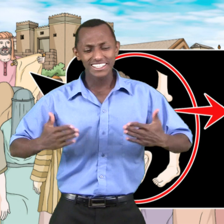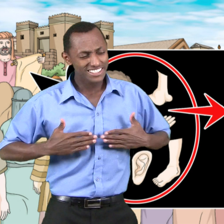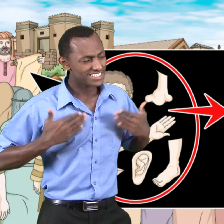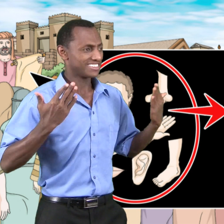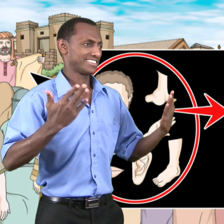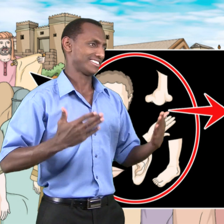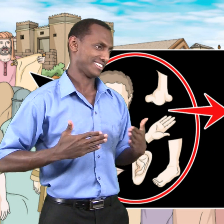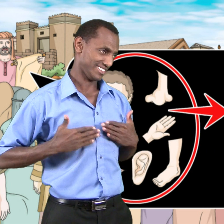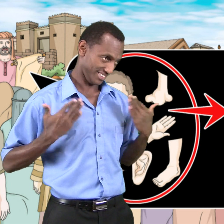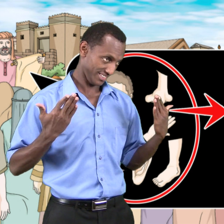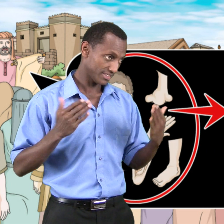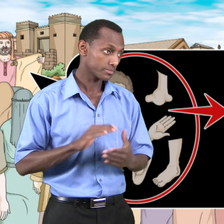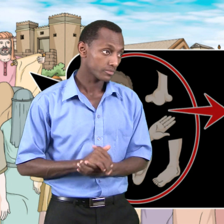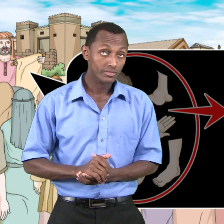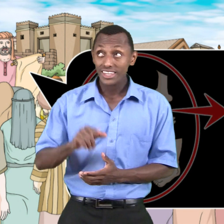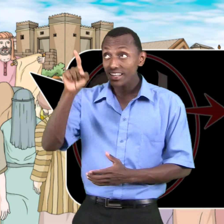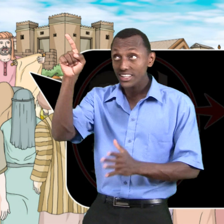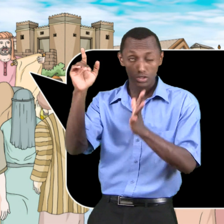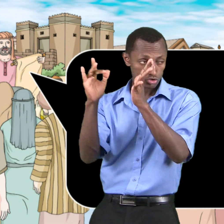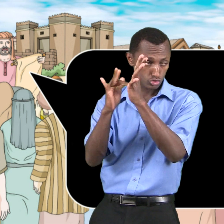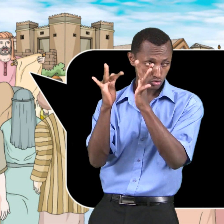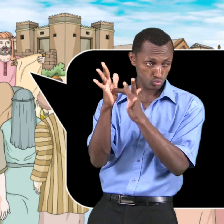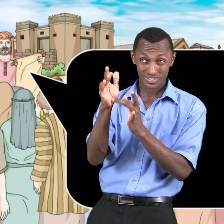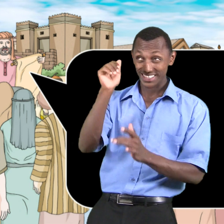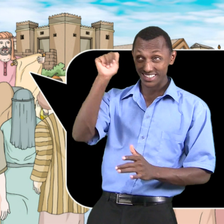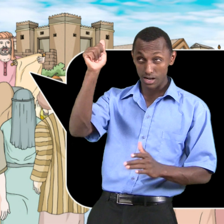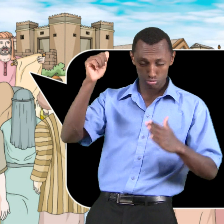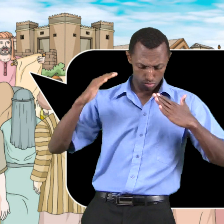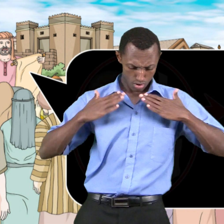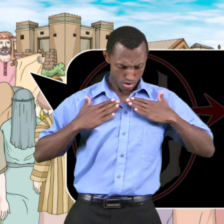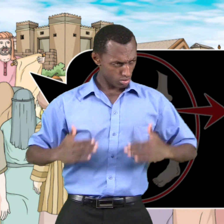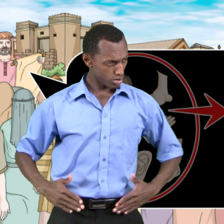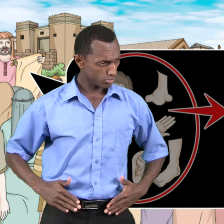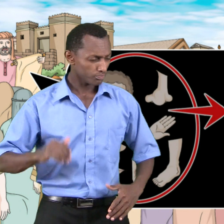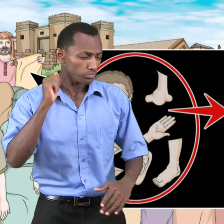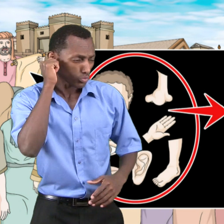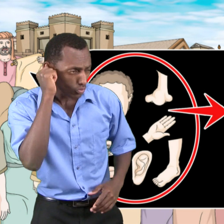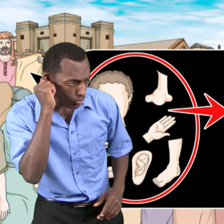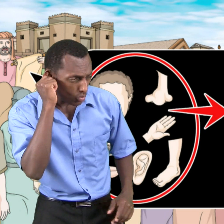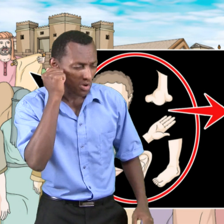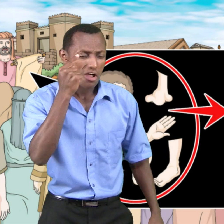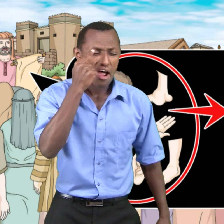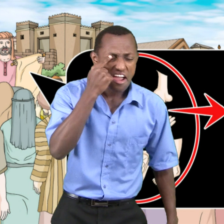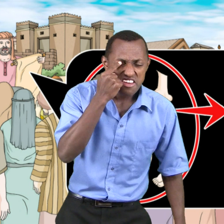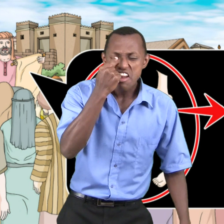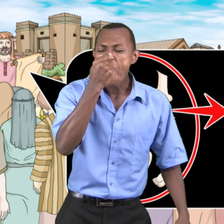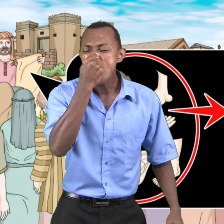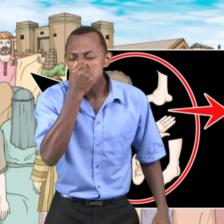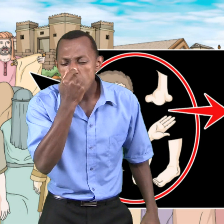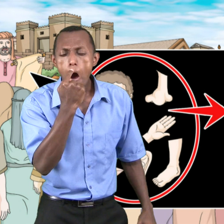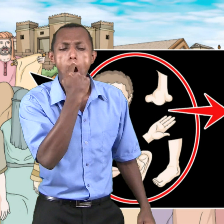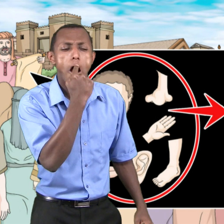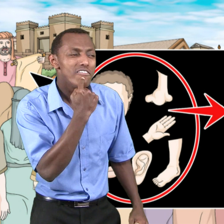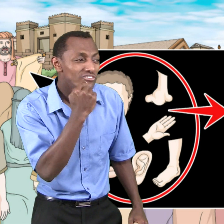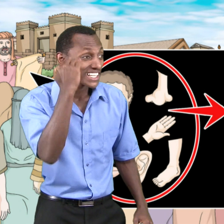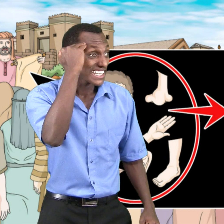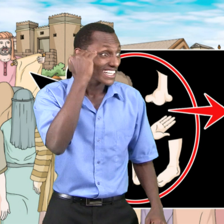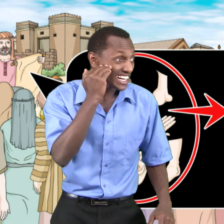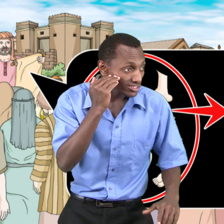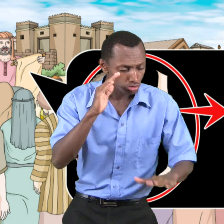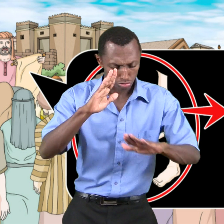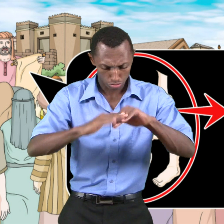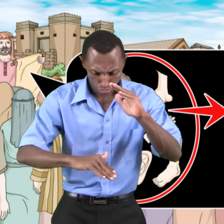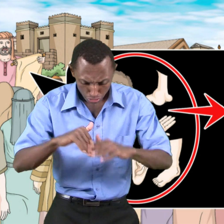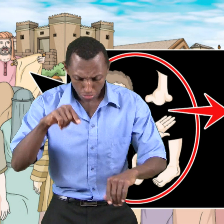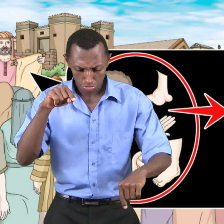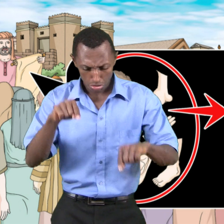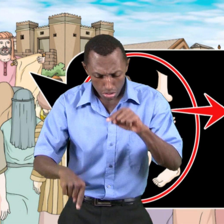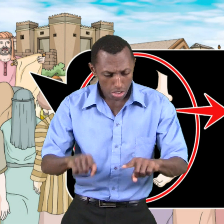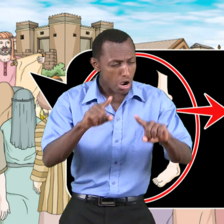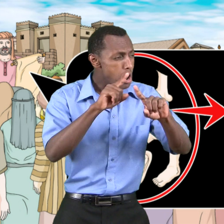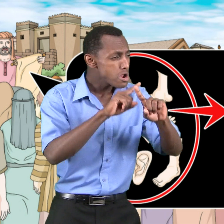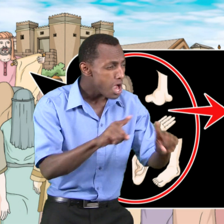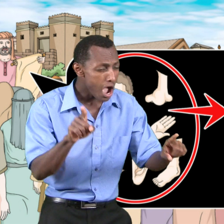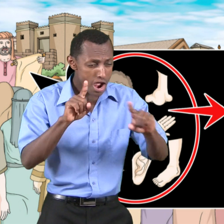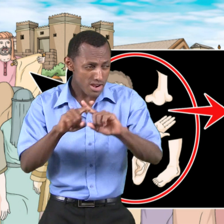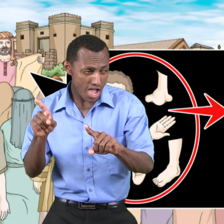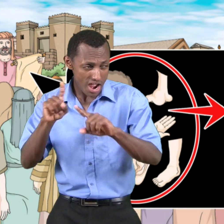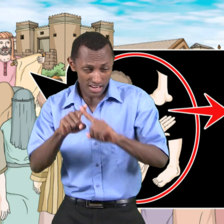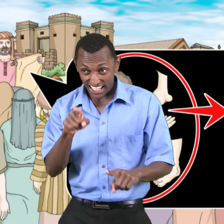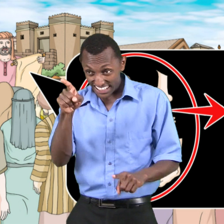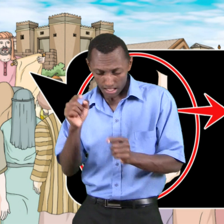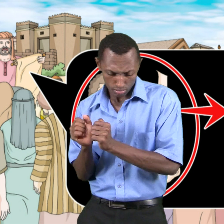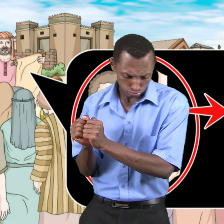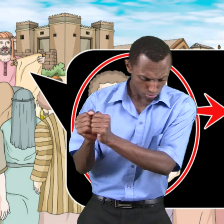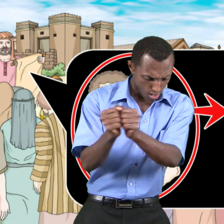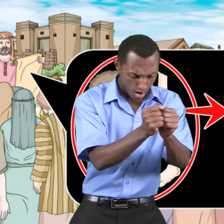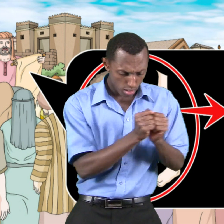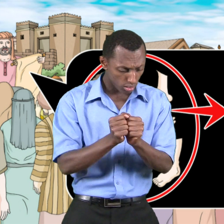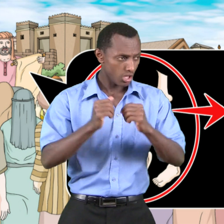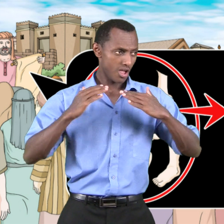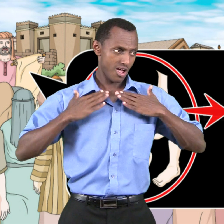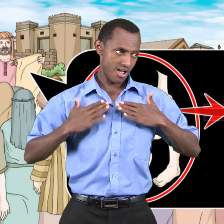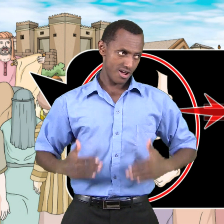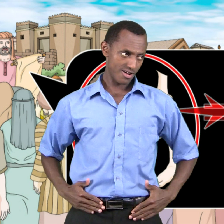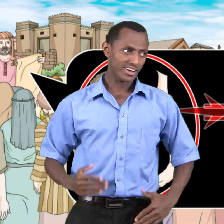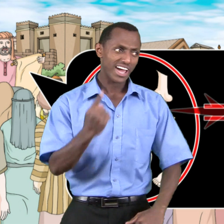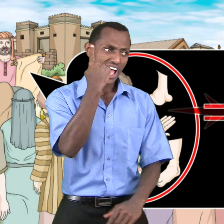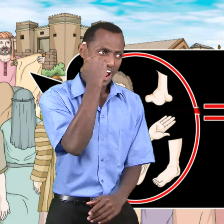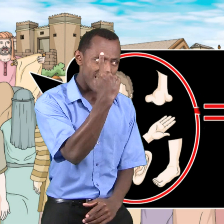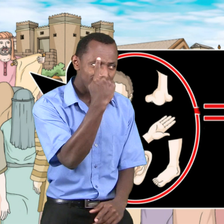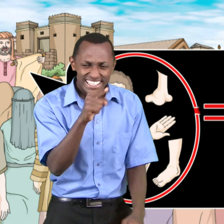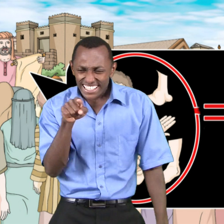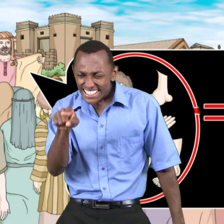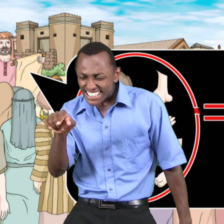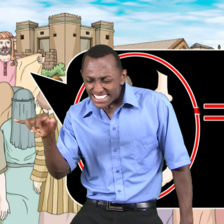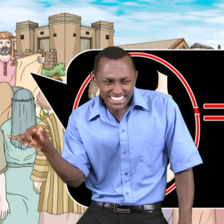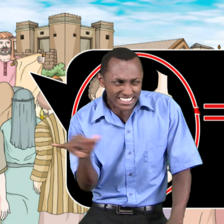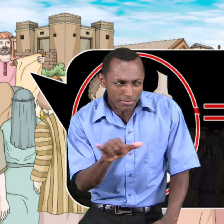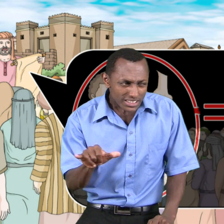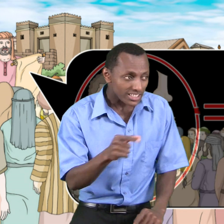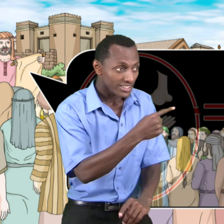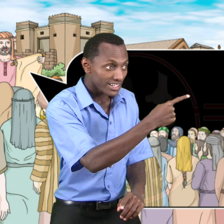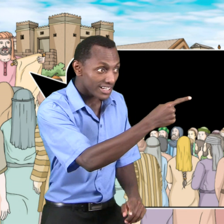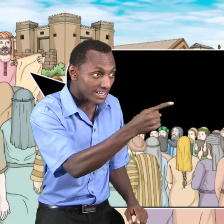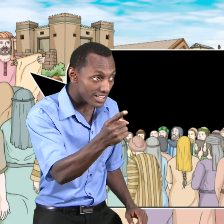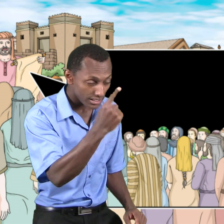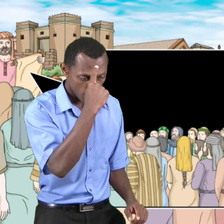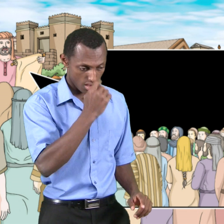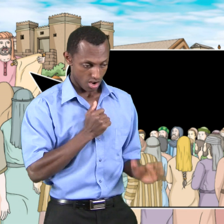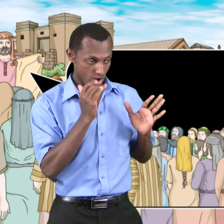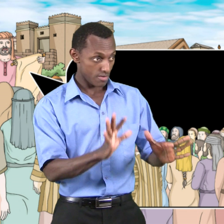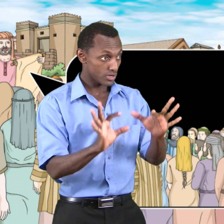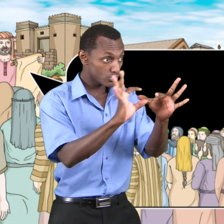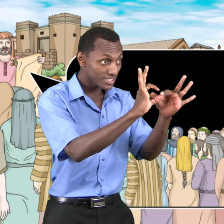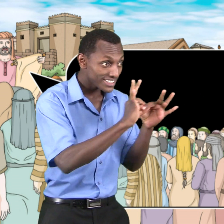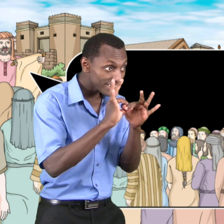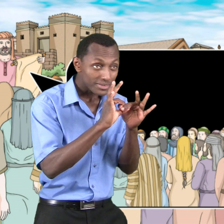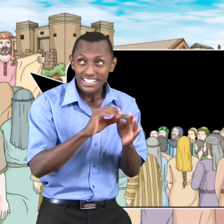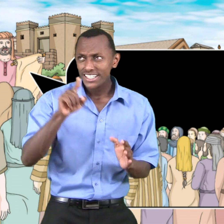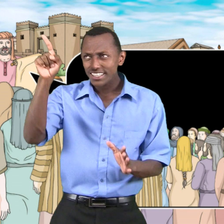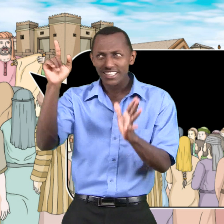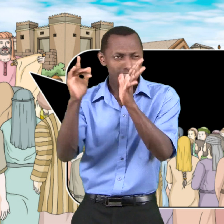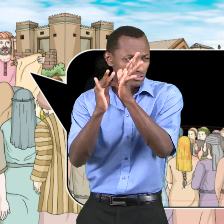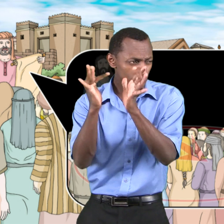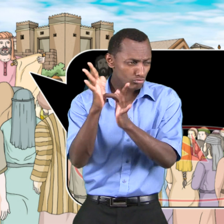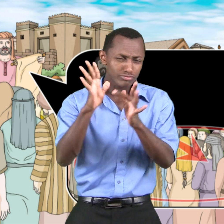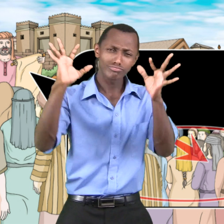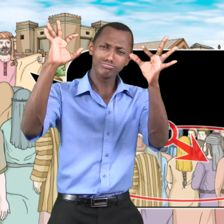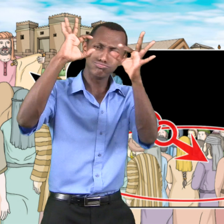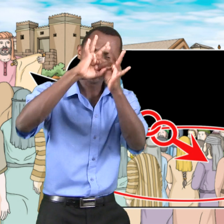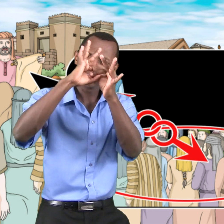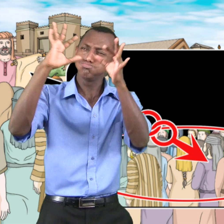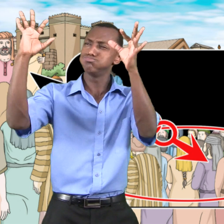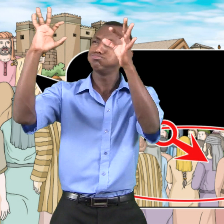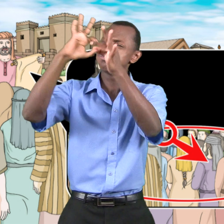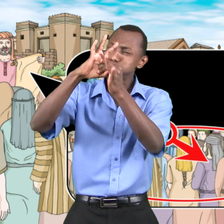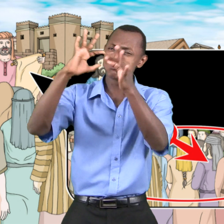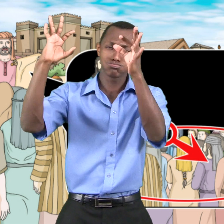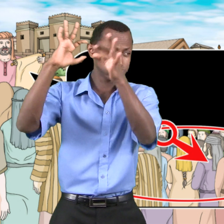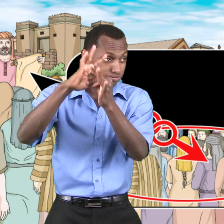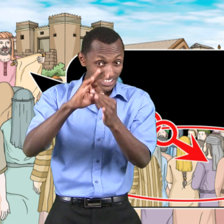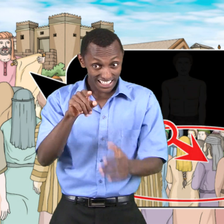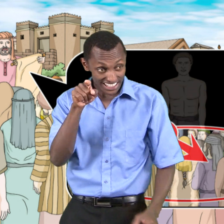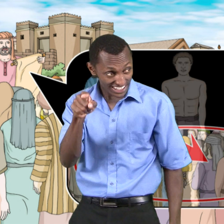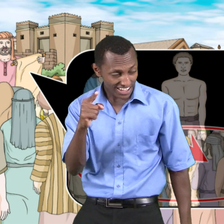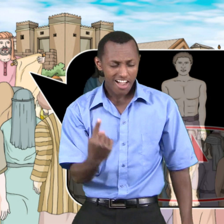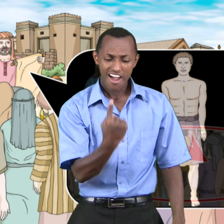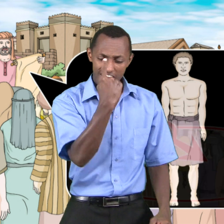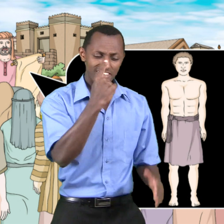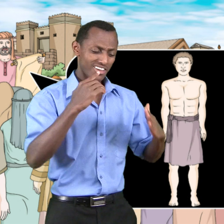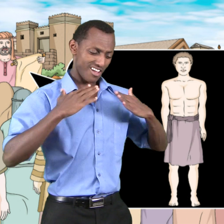Now you are the body of Christ, and each of you is a member of it.